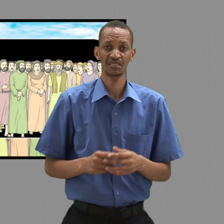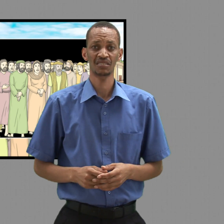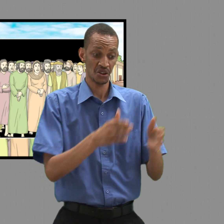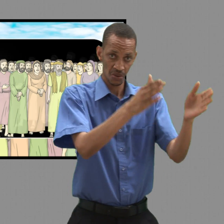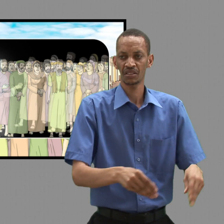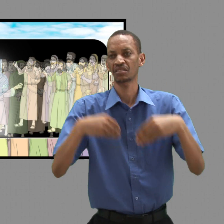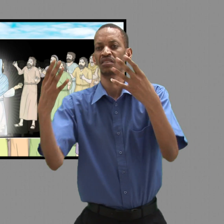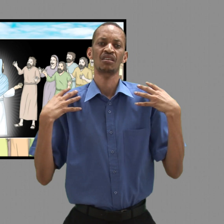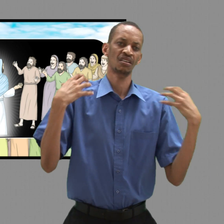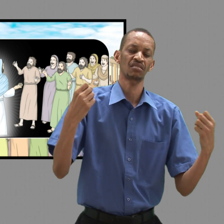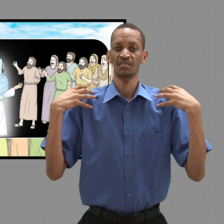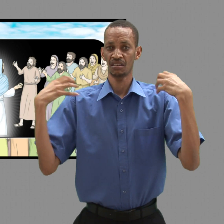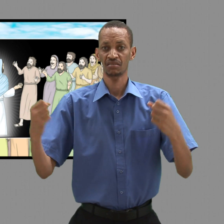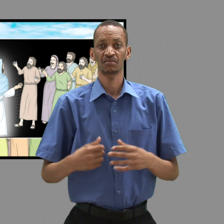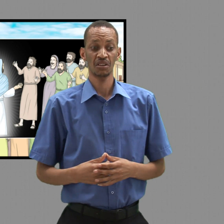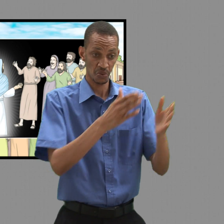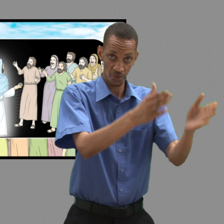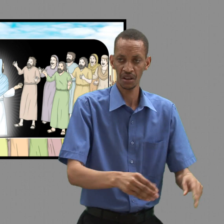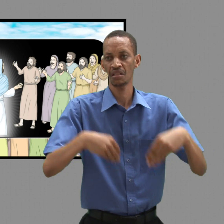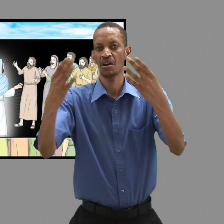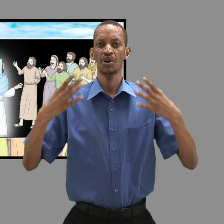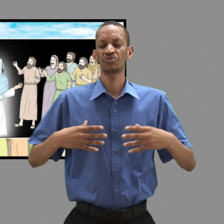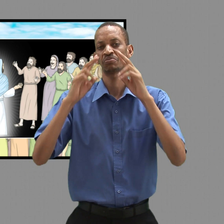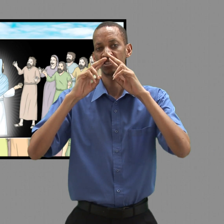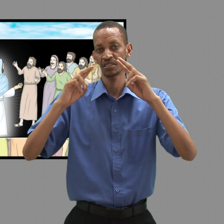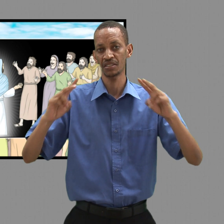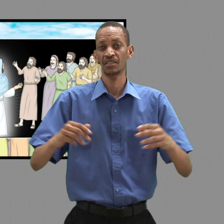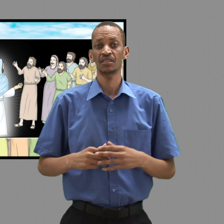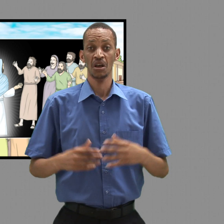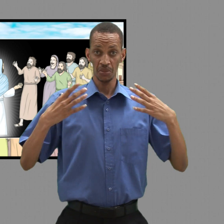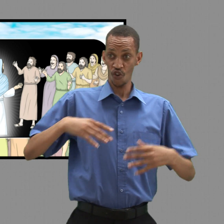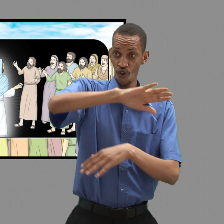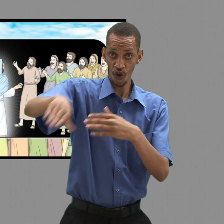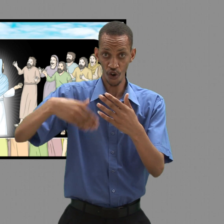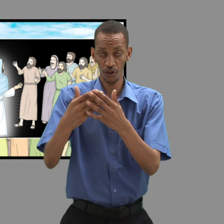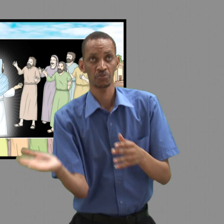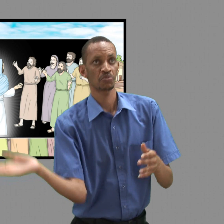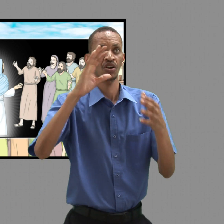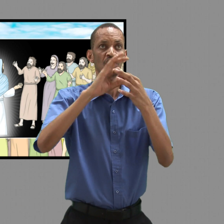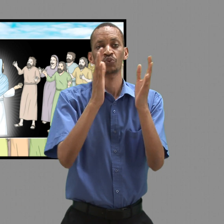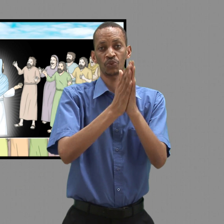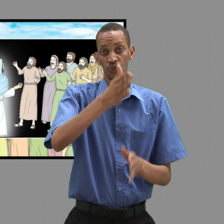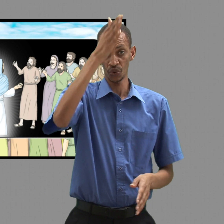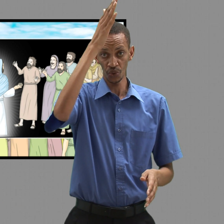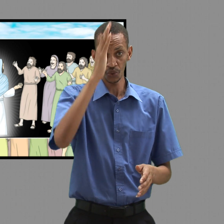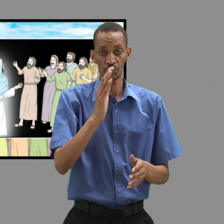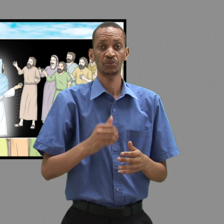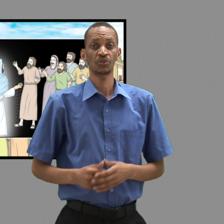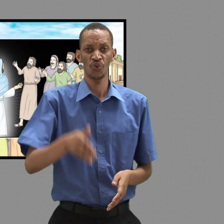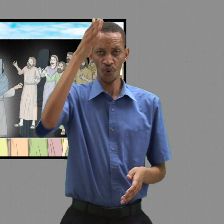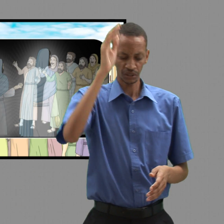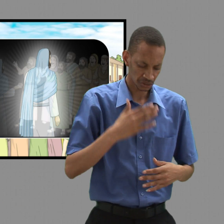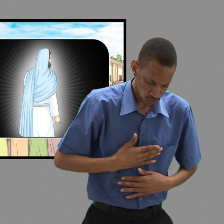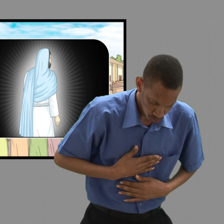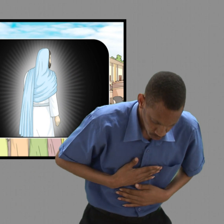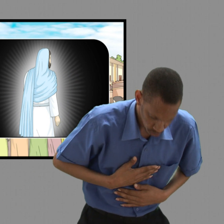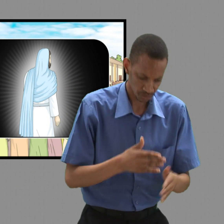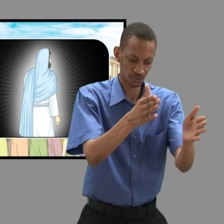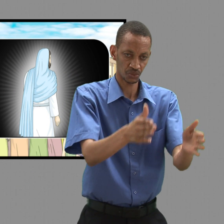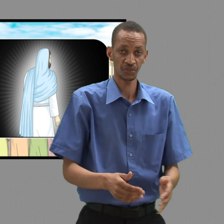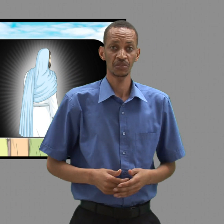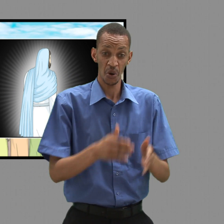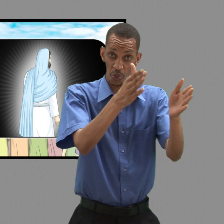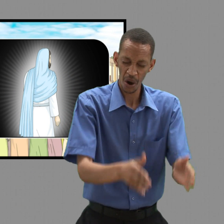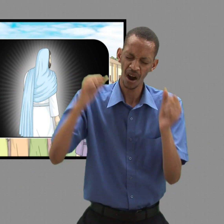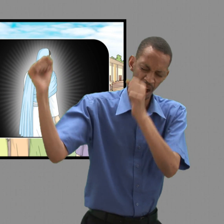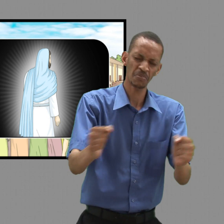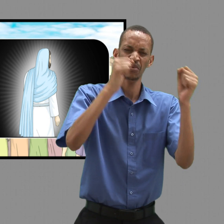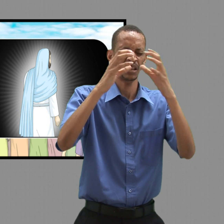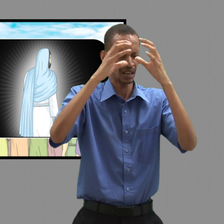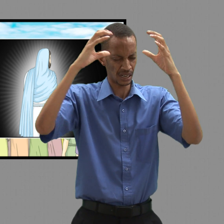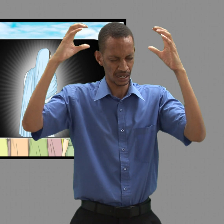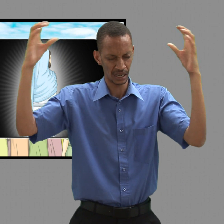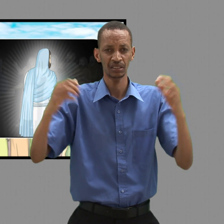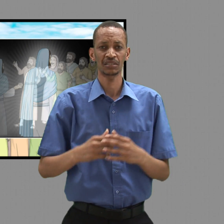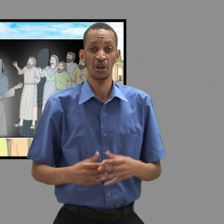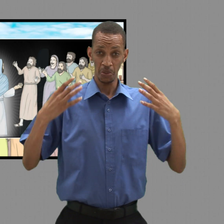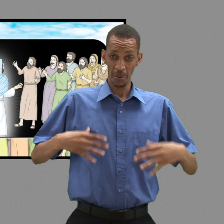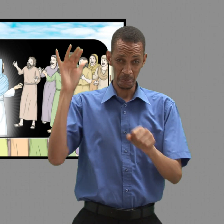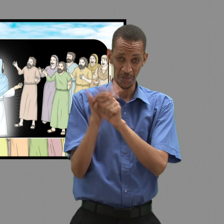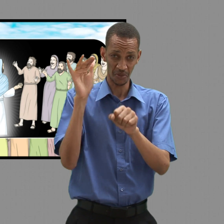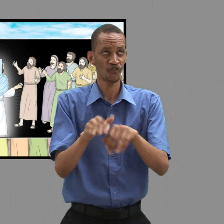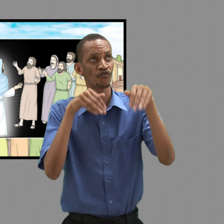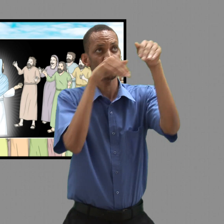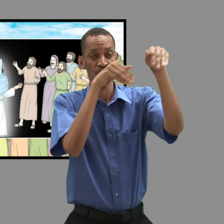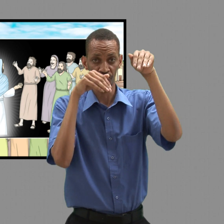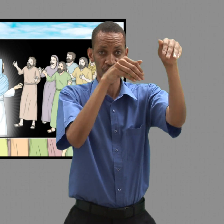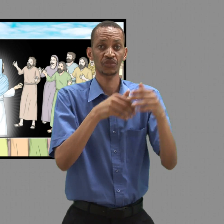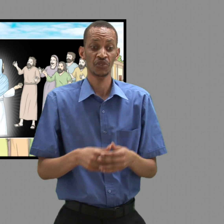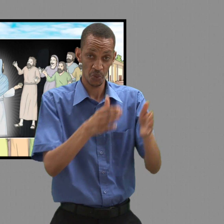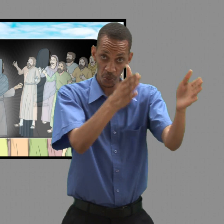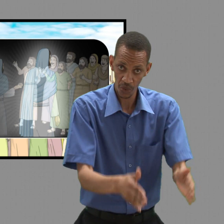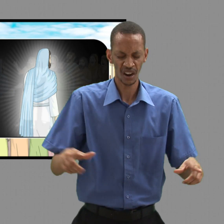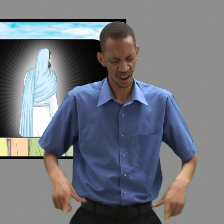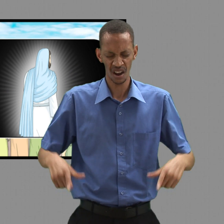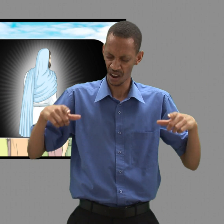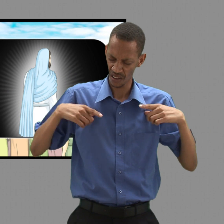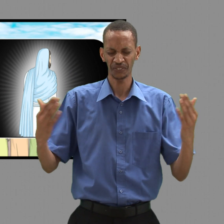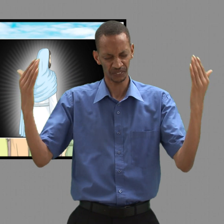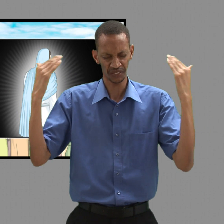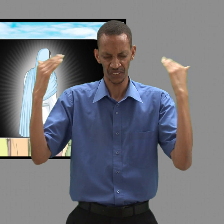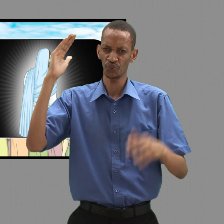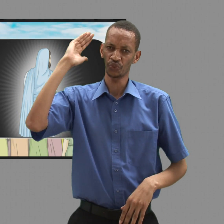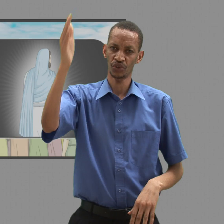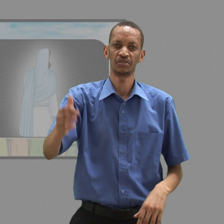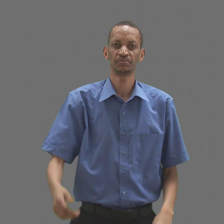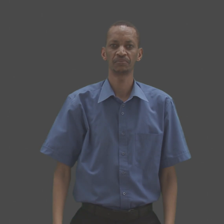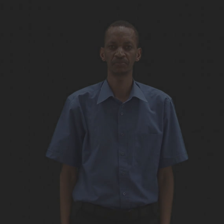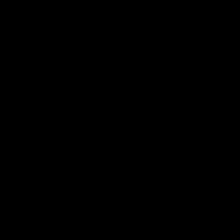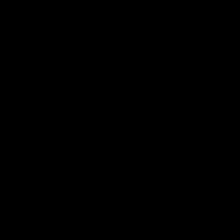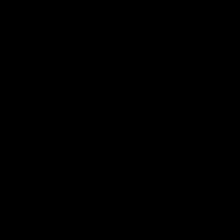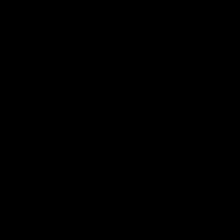This is the word of the LORD that came to Micah the Moreshite in the days of Jotham, Ahaz, and Hezekiah, kings of Judah—what he saw regarding Samaria and Jerusalem: But you, Bethlehem Ephrathah, who are small among the clans of Judah, out of you will come forth for Me One to be ruler over Israel — One whose origins are of old, from the days of eternity.